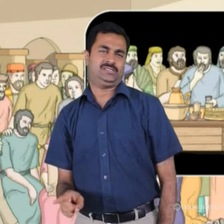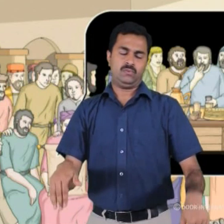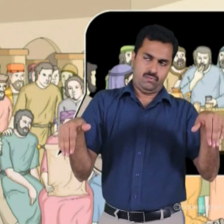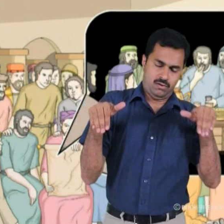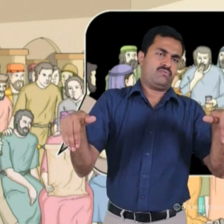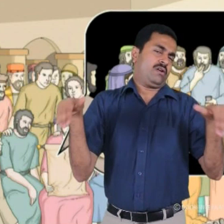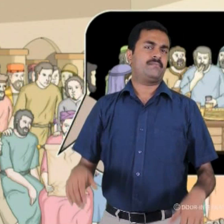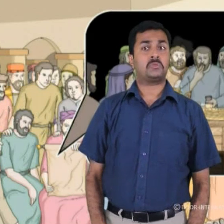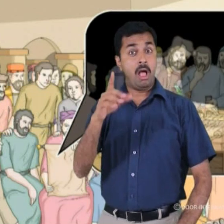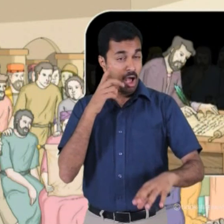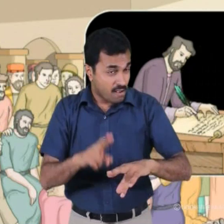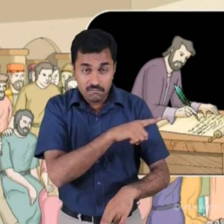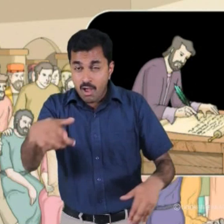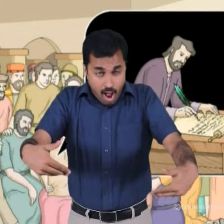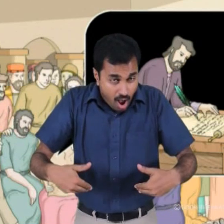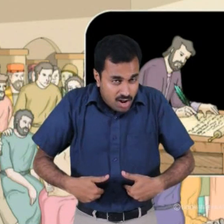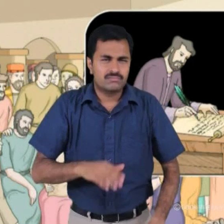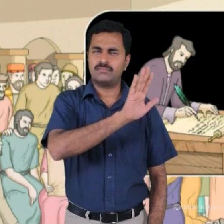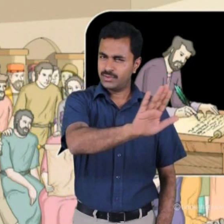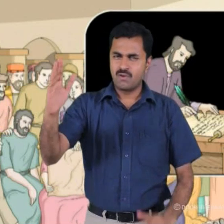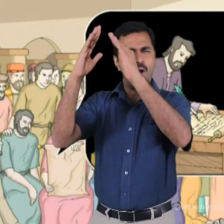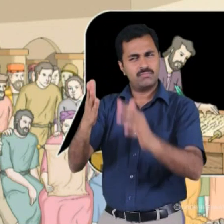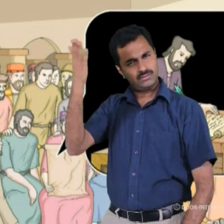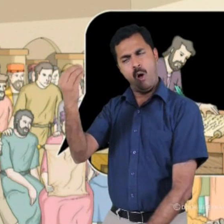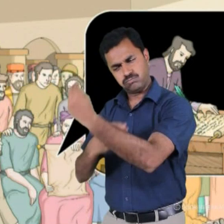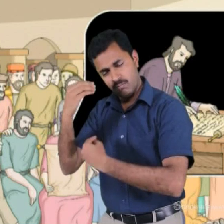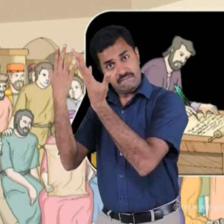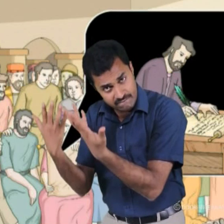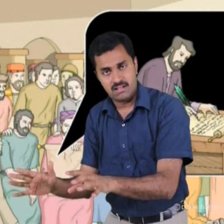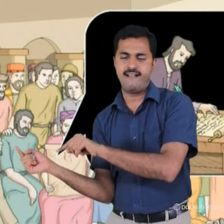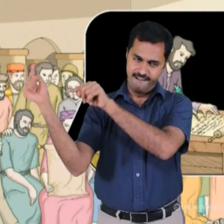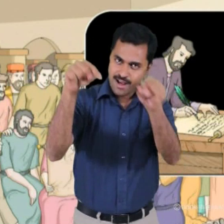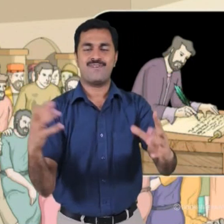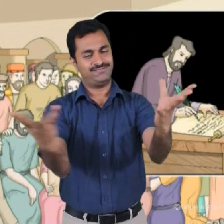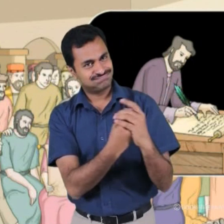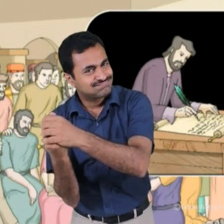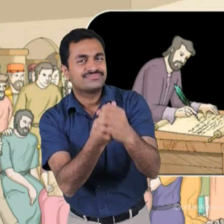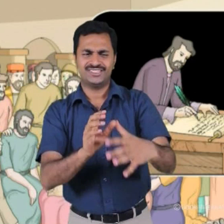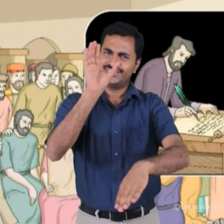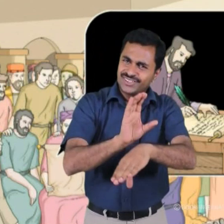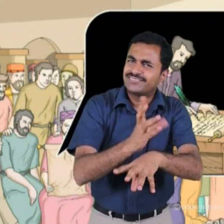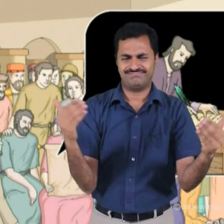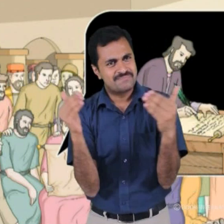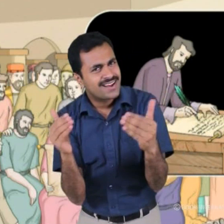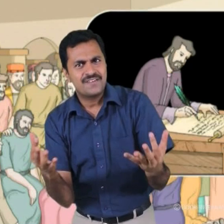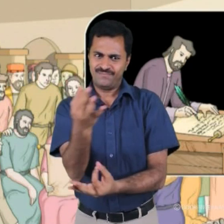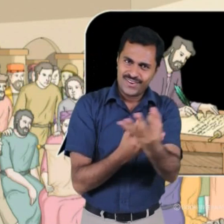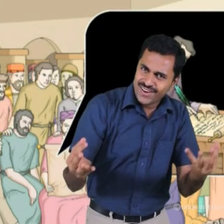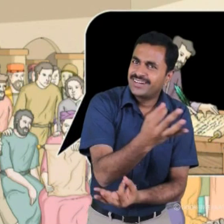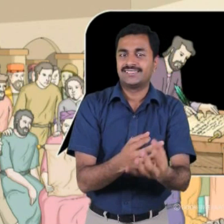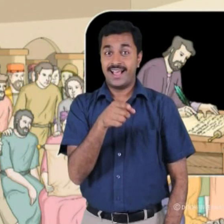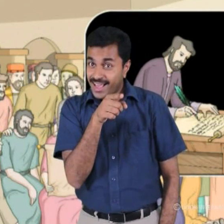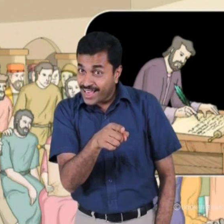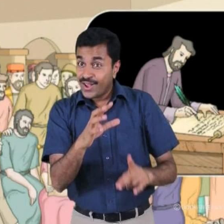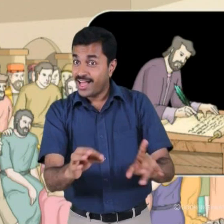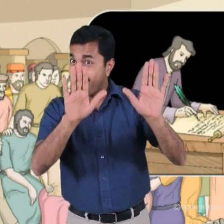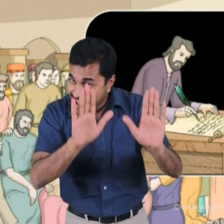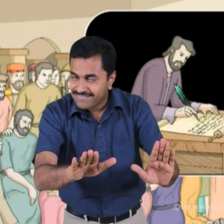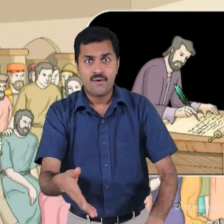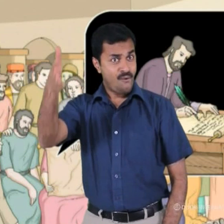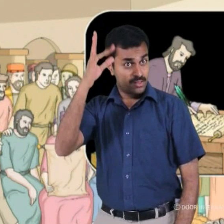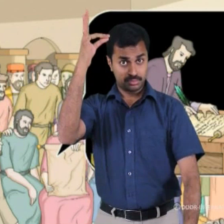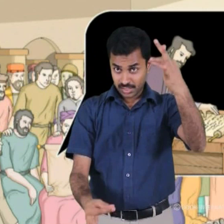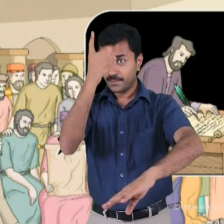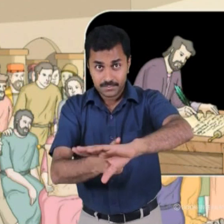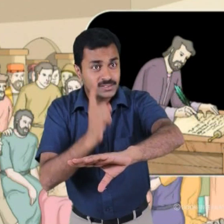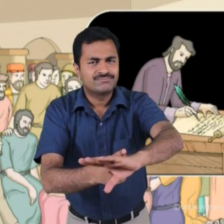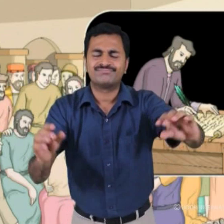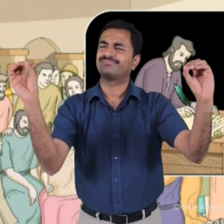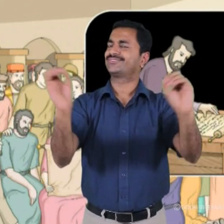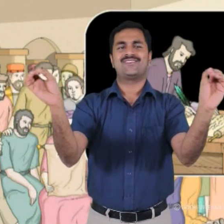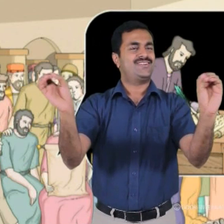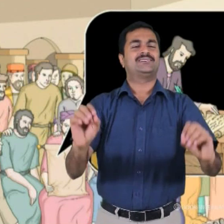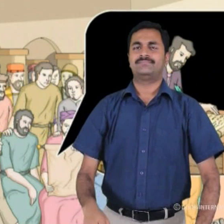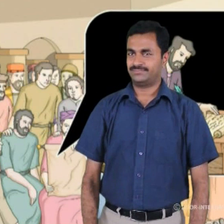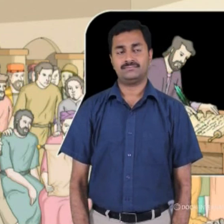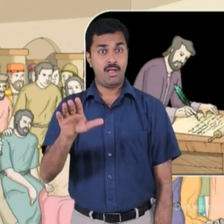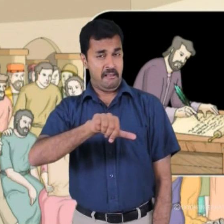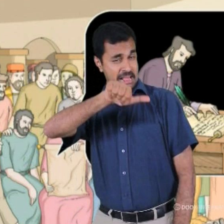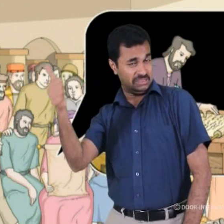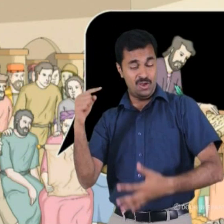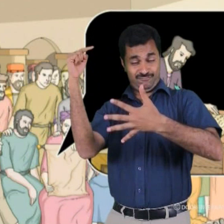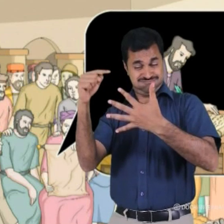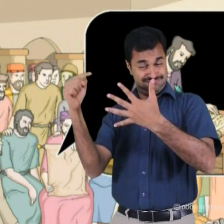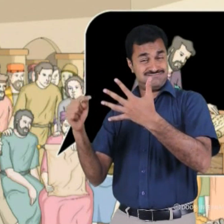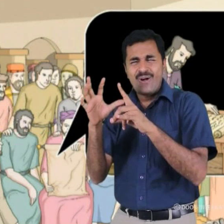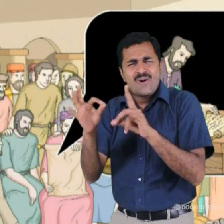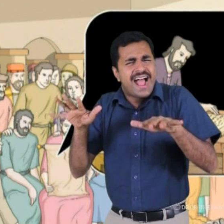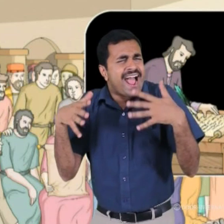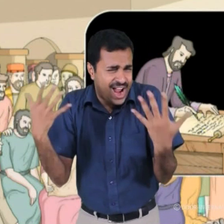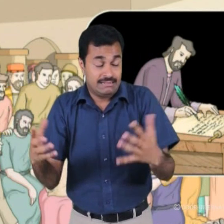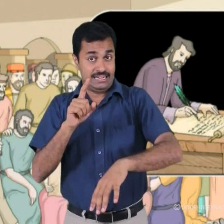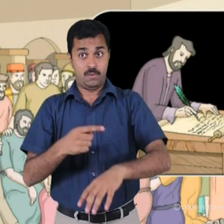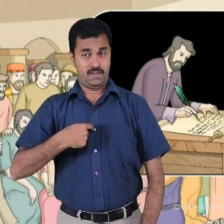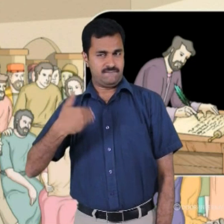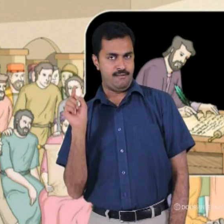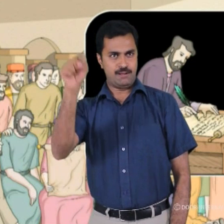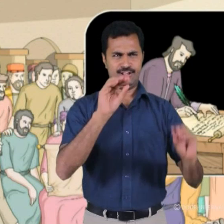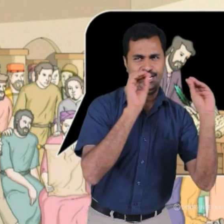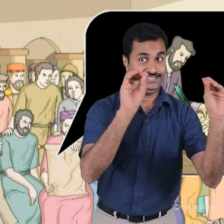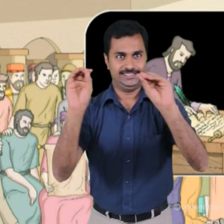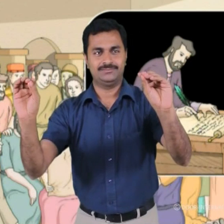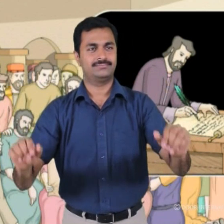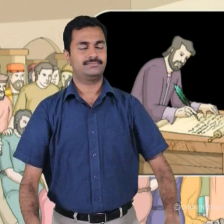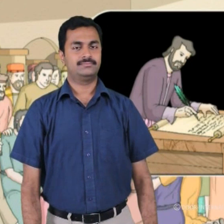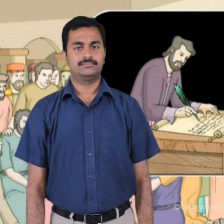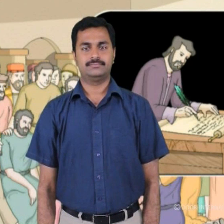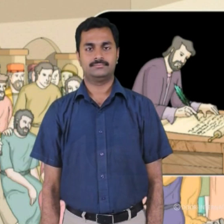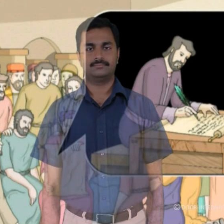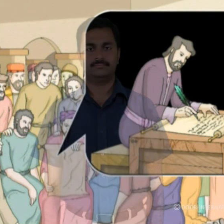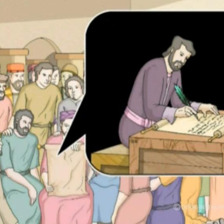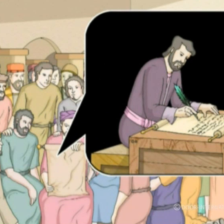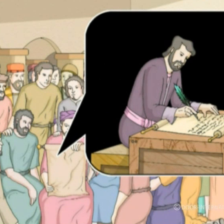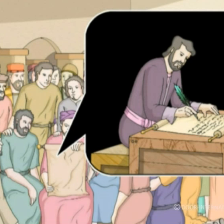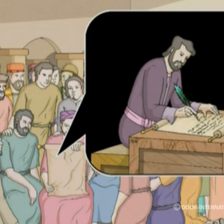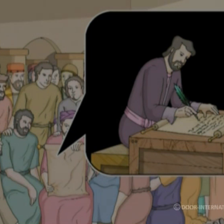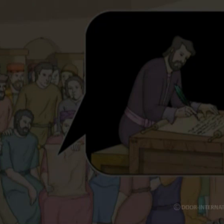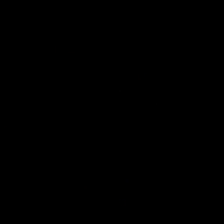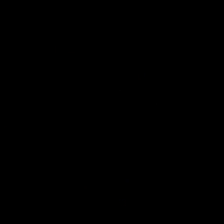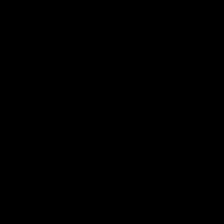And when I come, I will give instructions about the remaining matters.